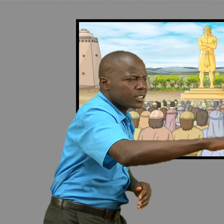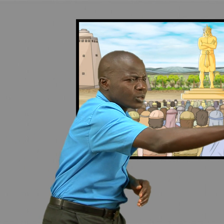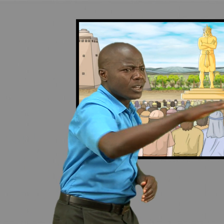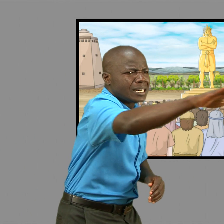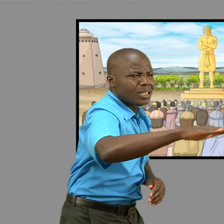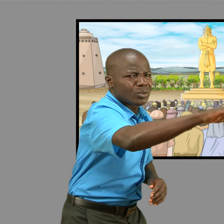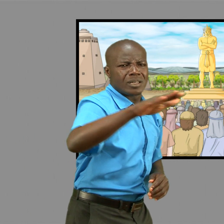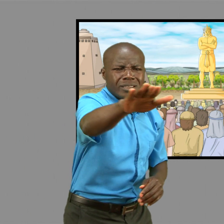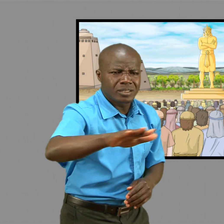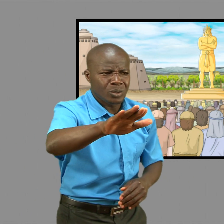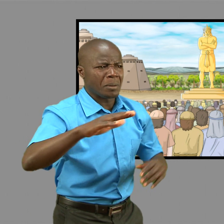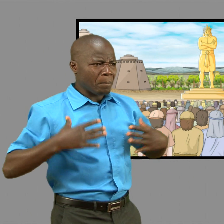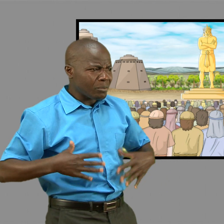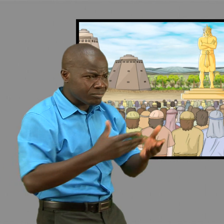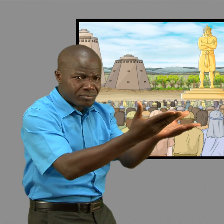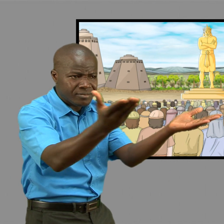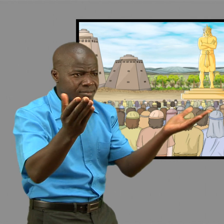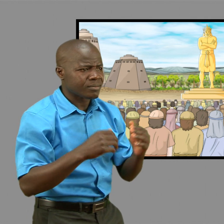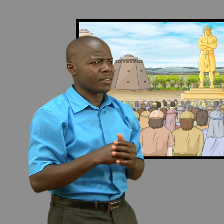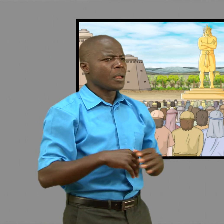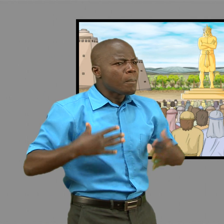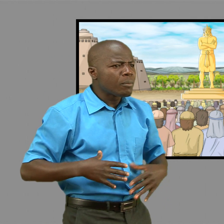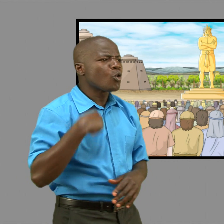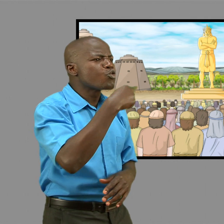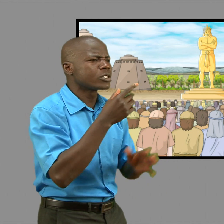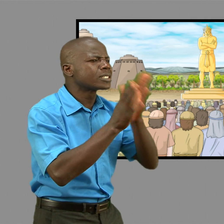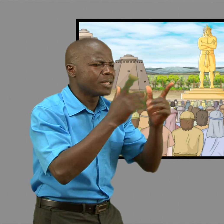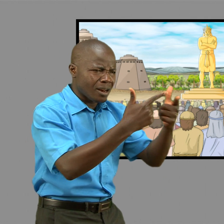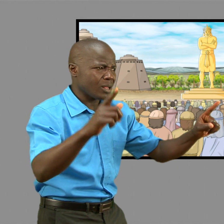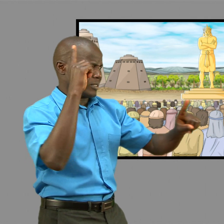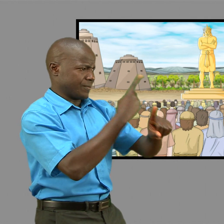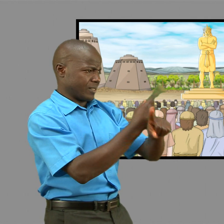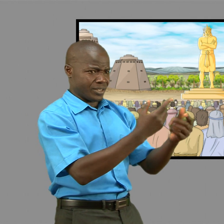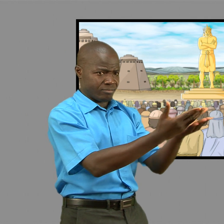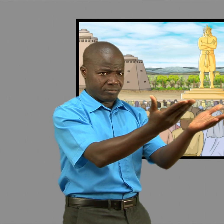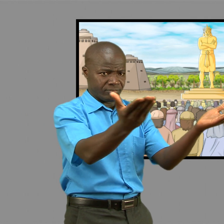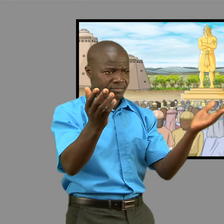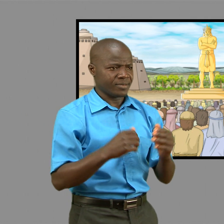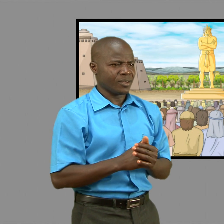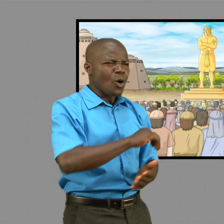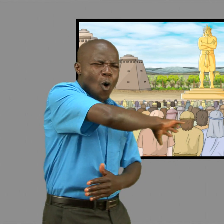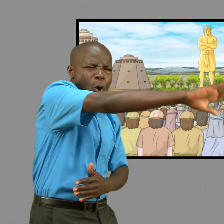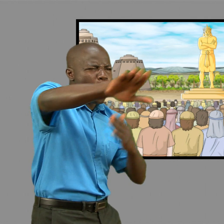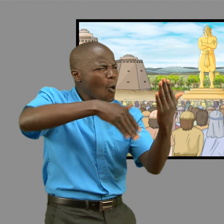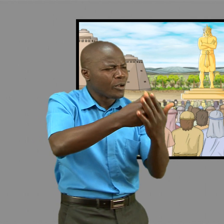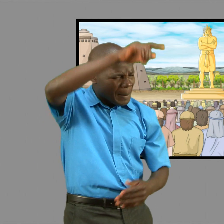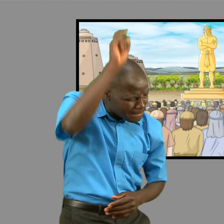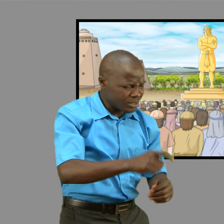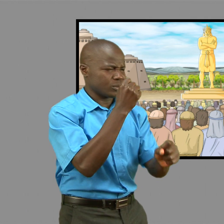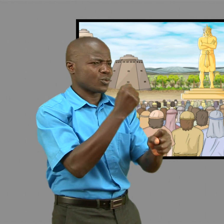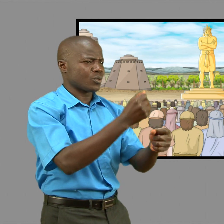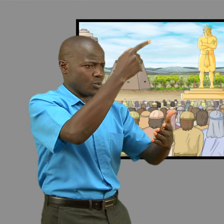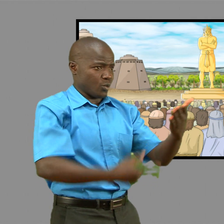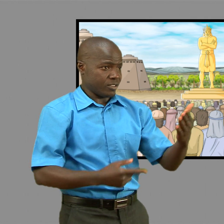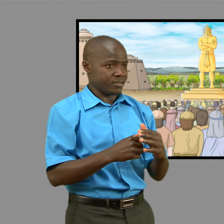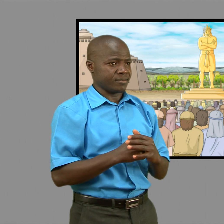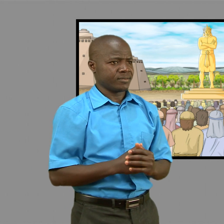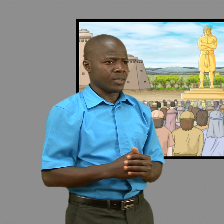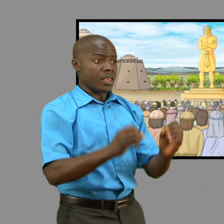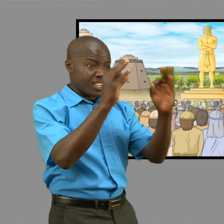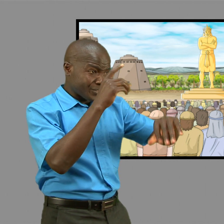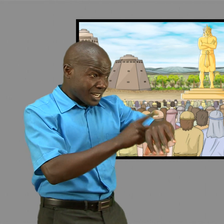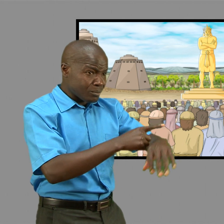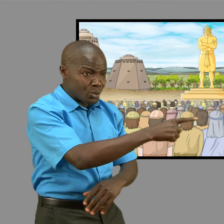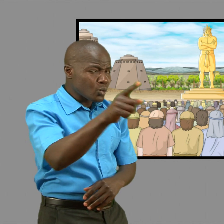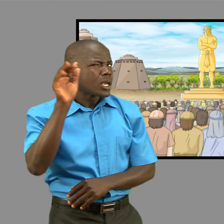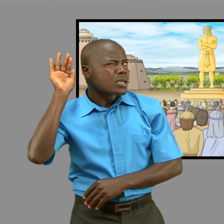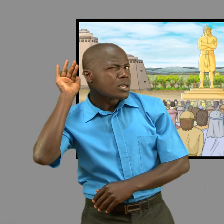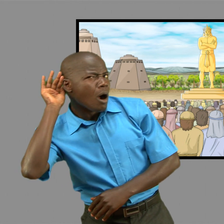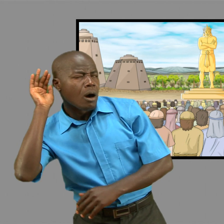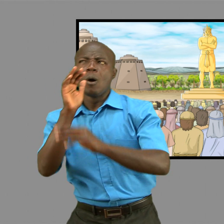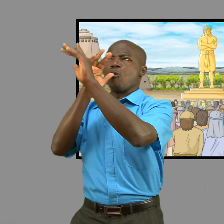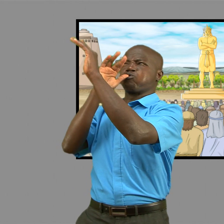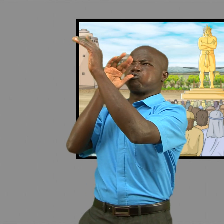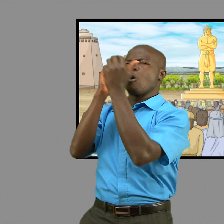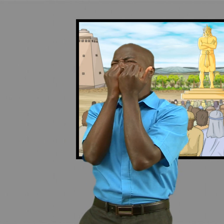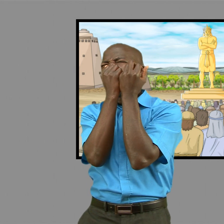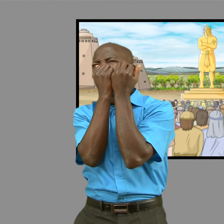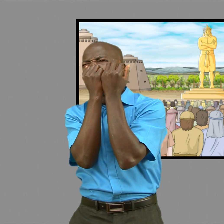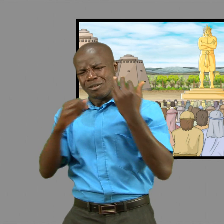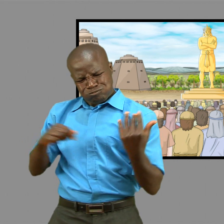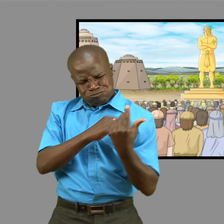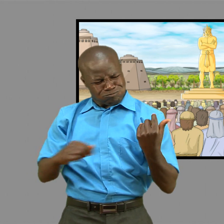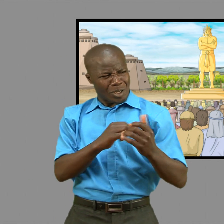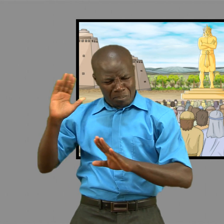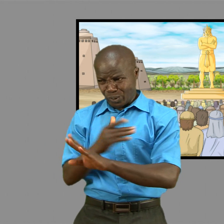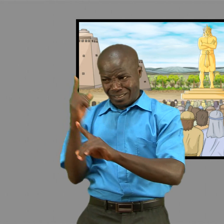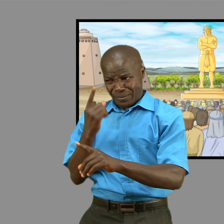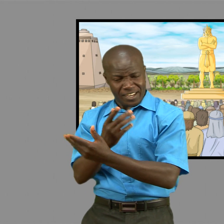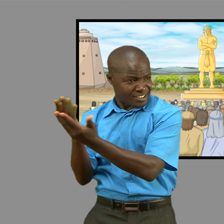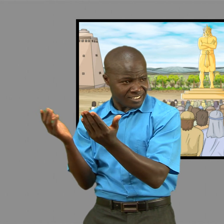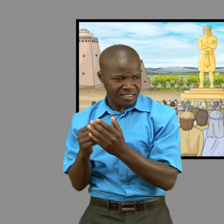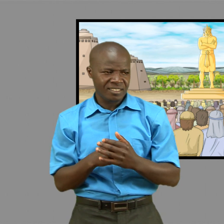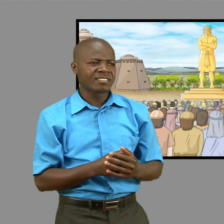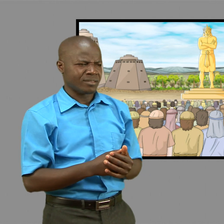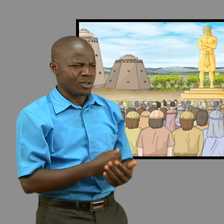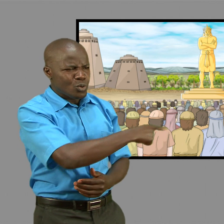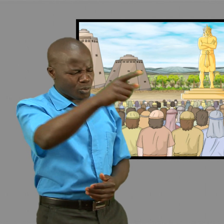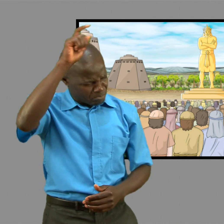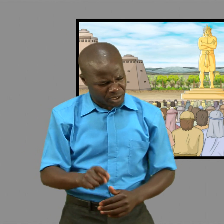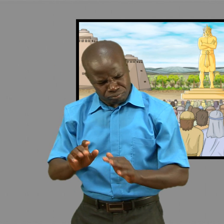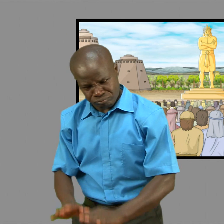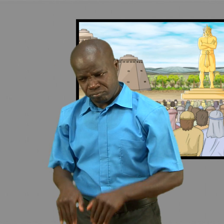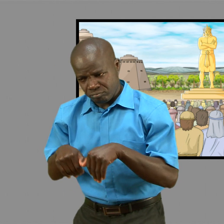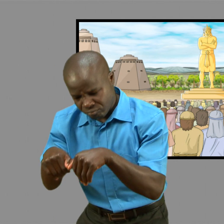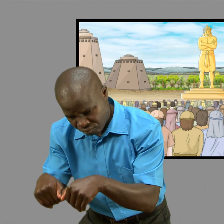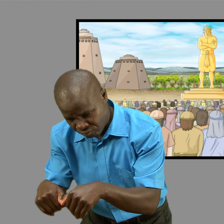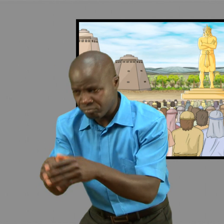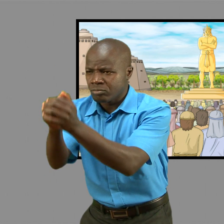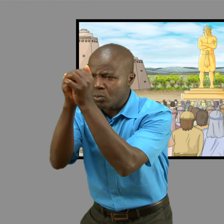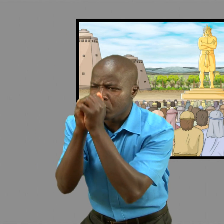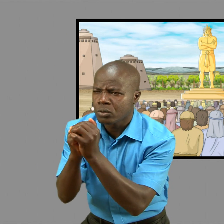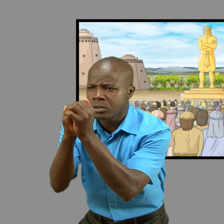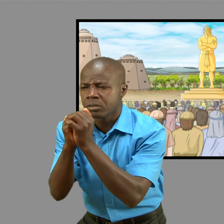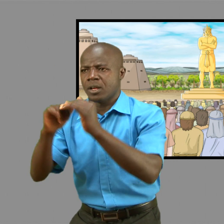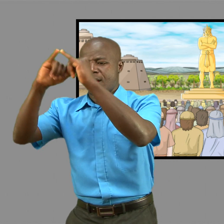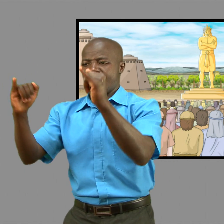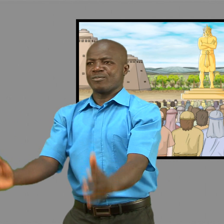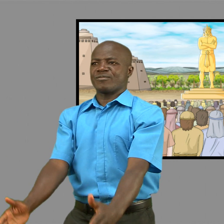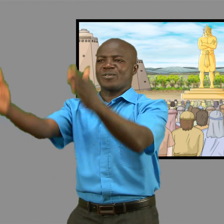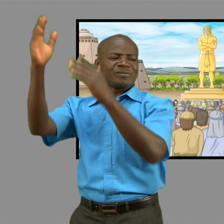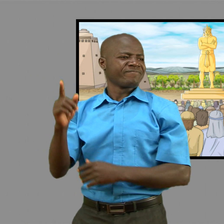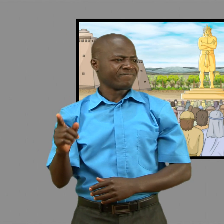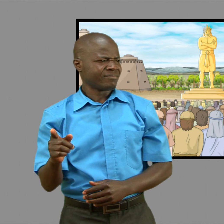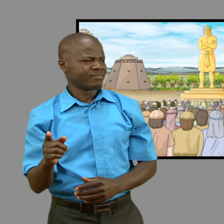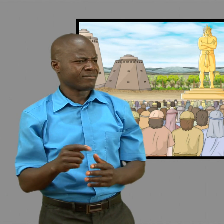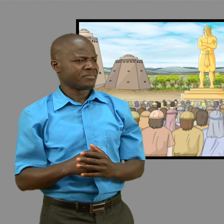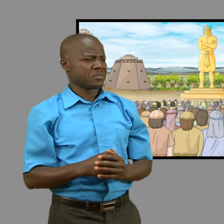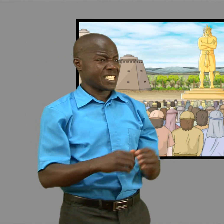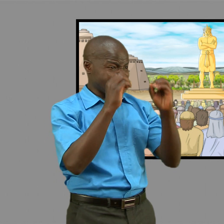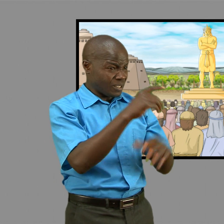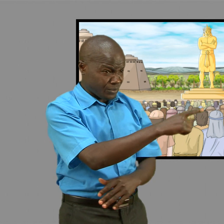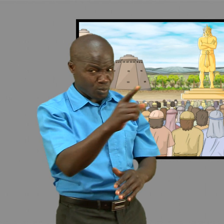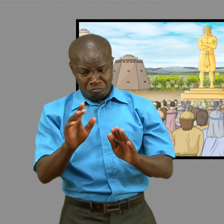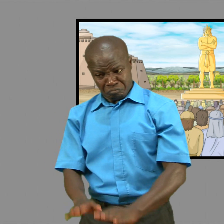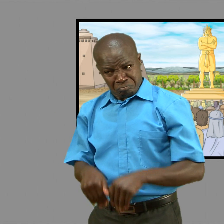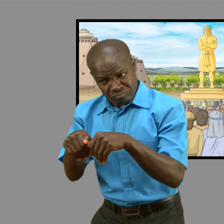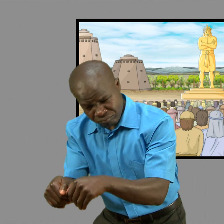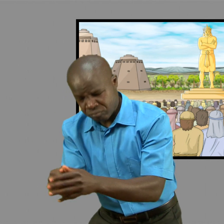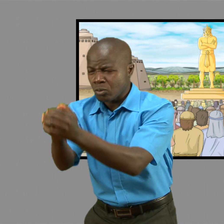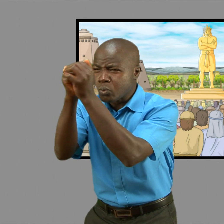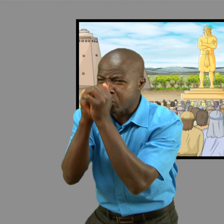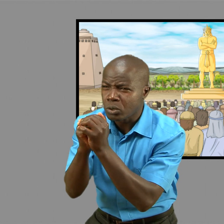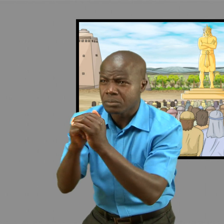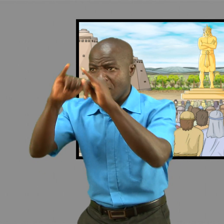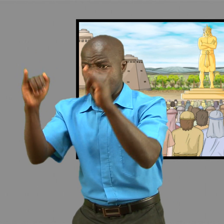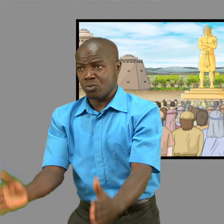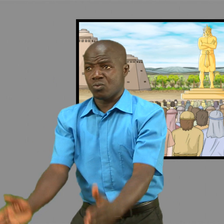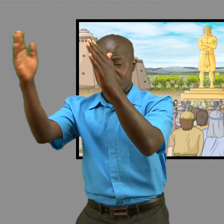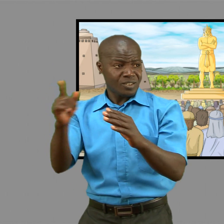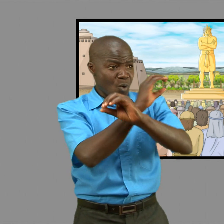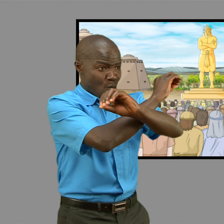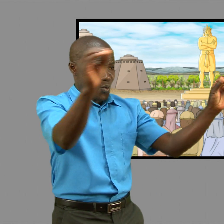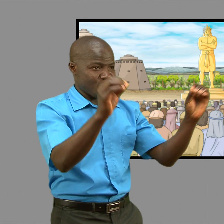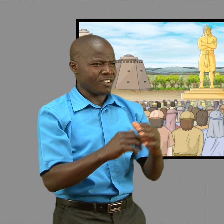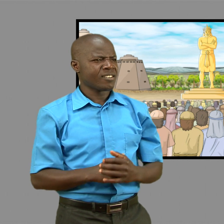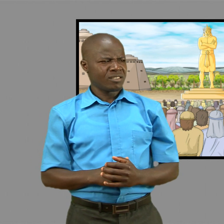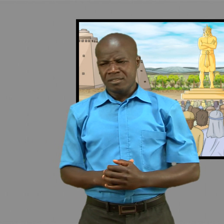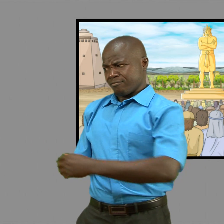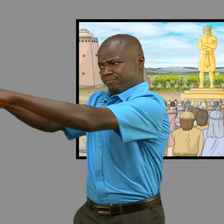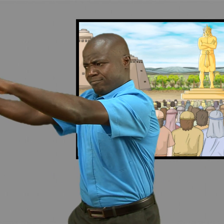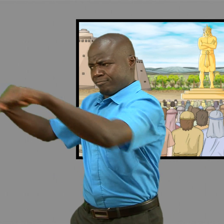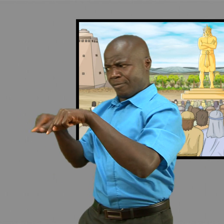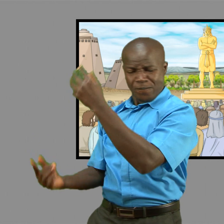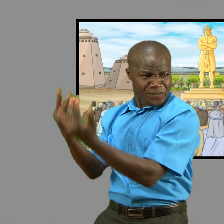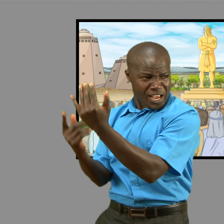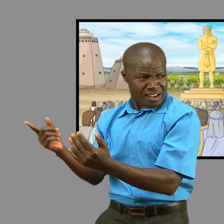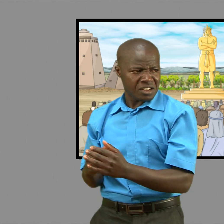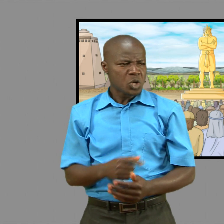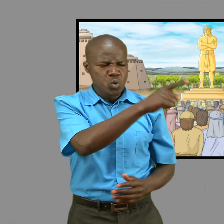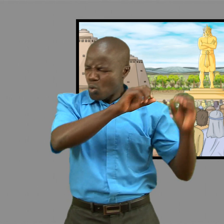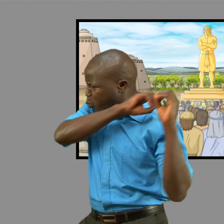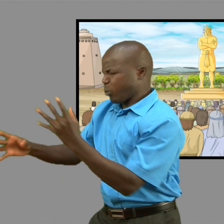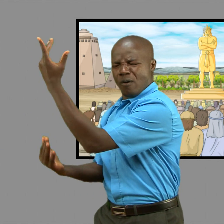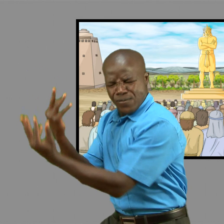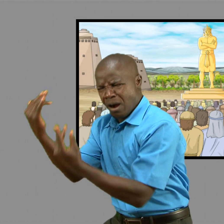Then the herald loudly proclaimed, “O people of every nation and language, this is what you are commanded: As soon as you hear the sound of the horn, flute, zither, lyre, harp, pipes, and all kinds of music, you must fall down and worship the golden statue that King Nebuchadnezzar has set up.